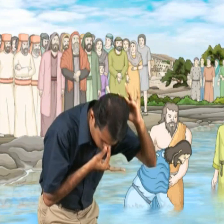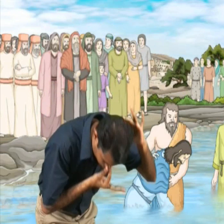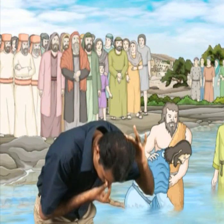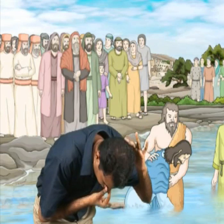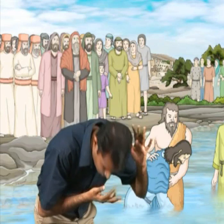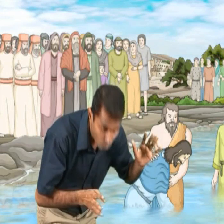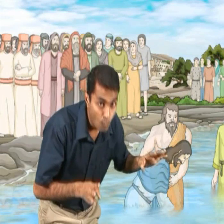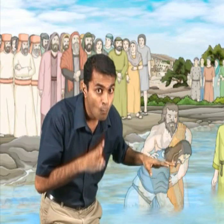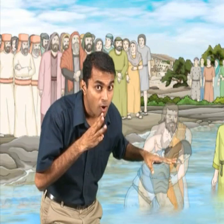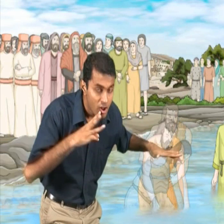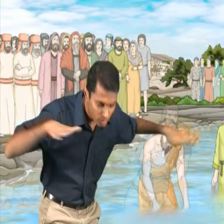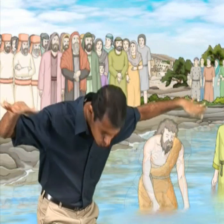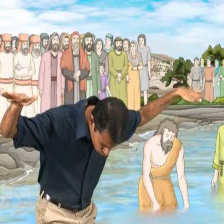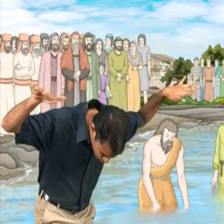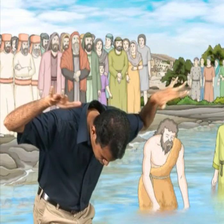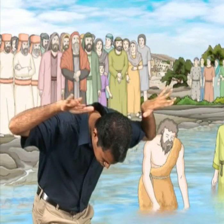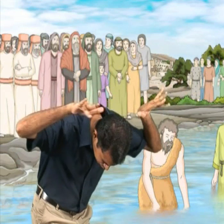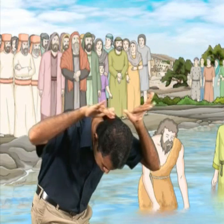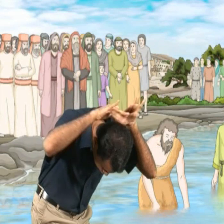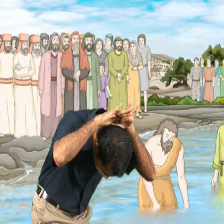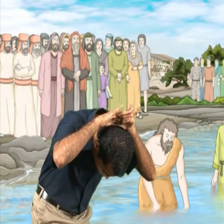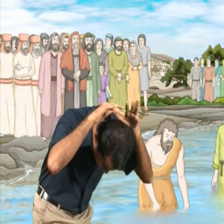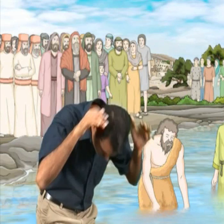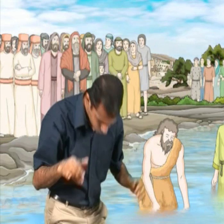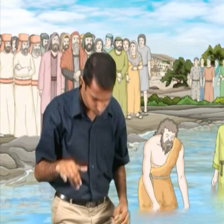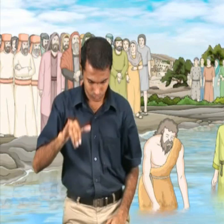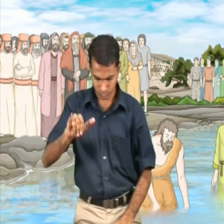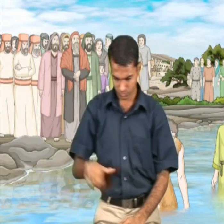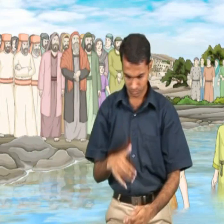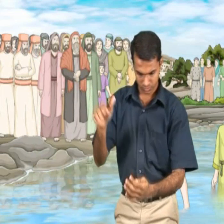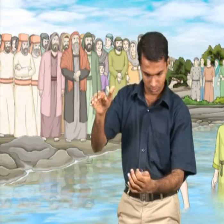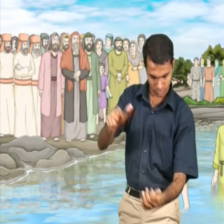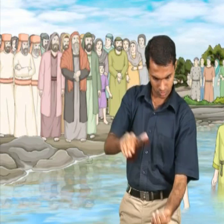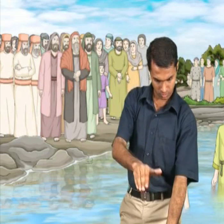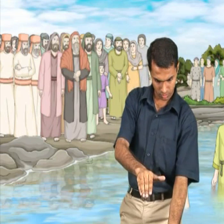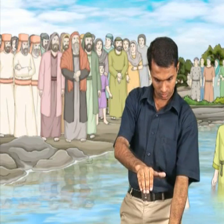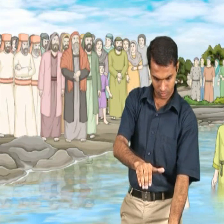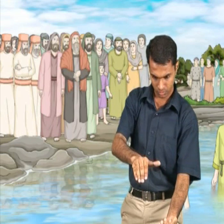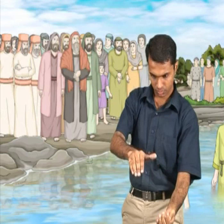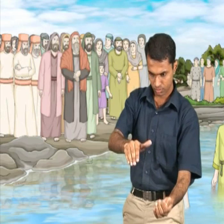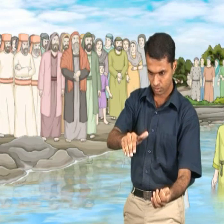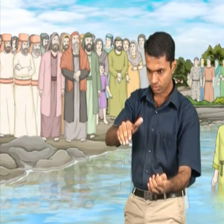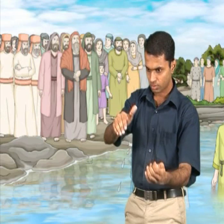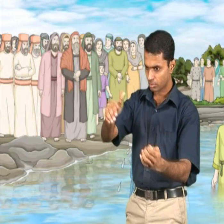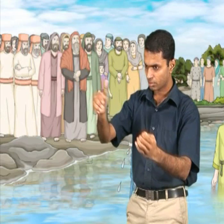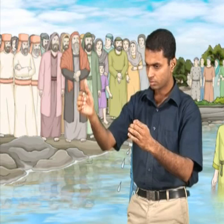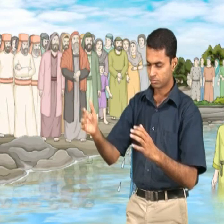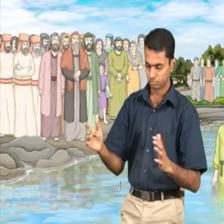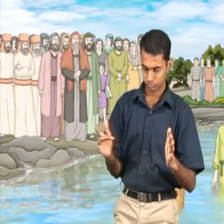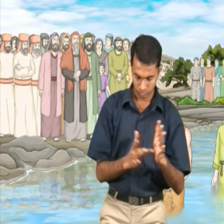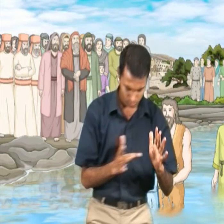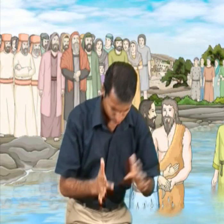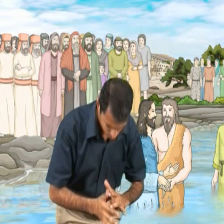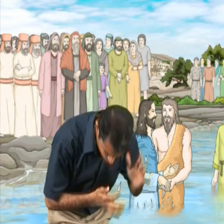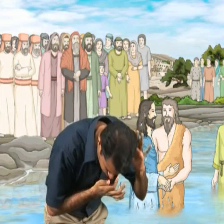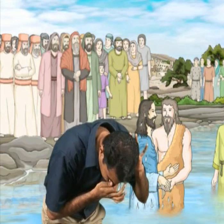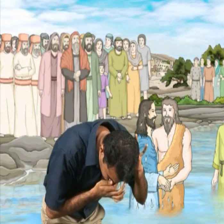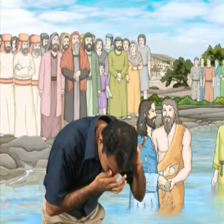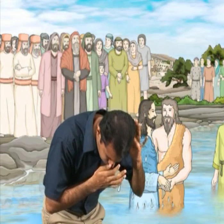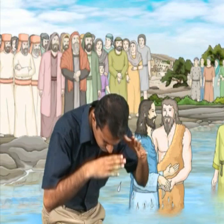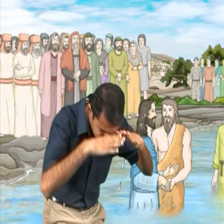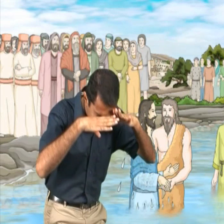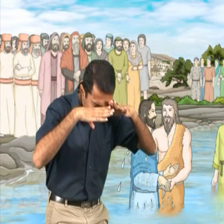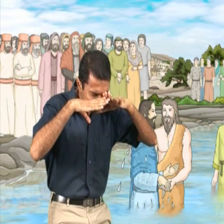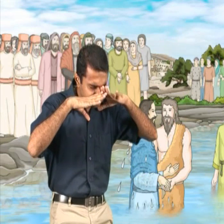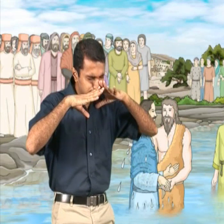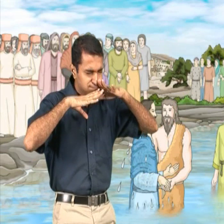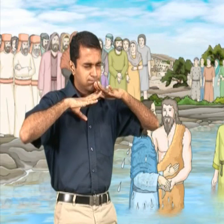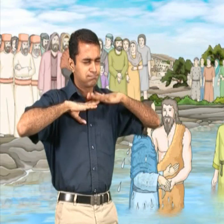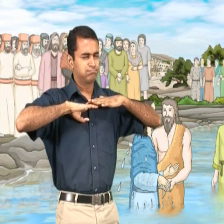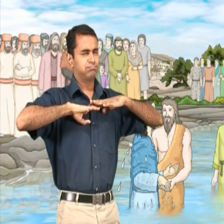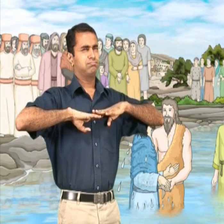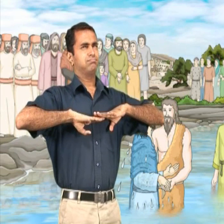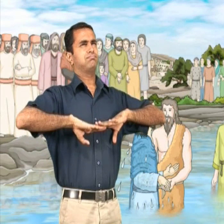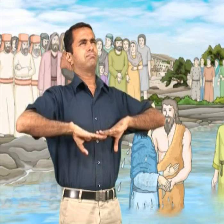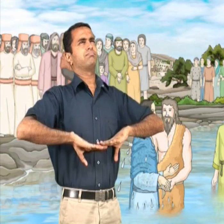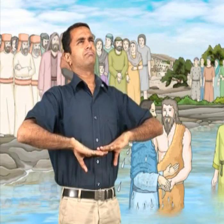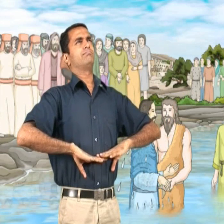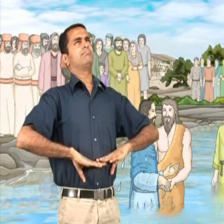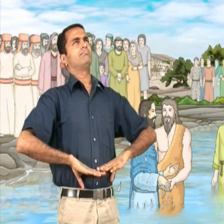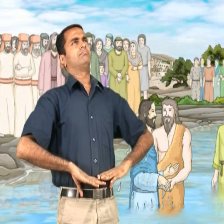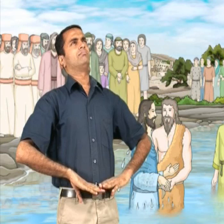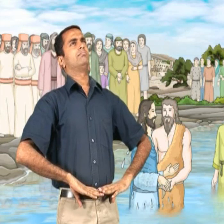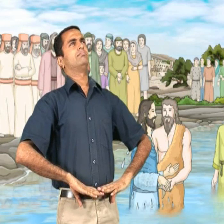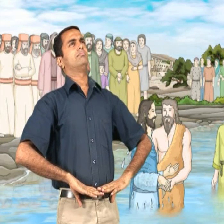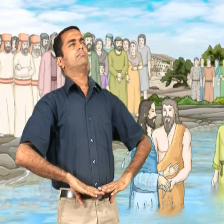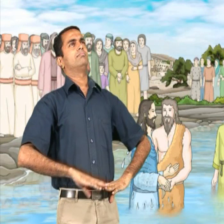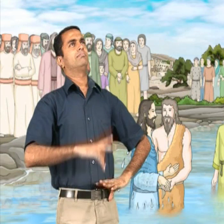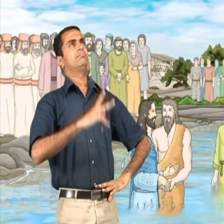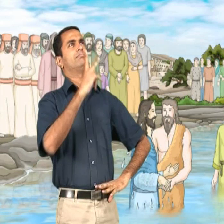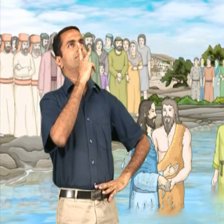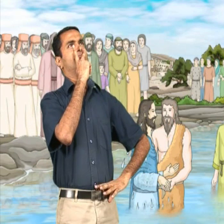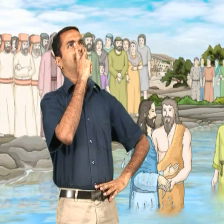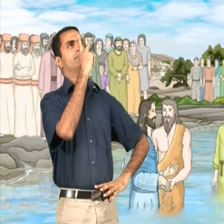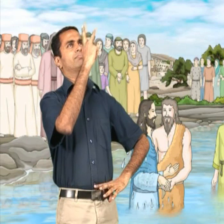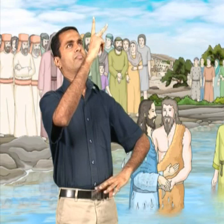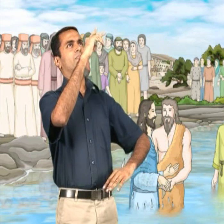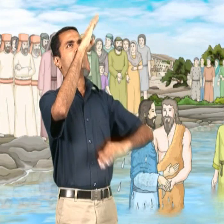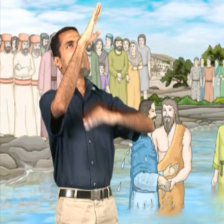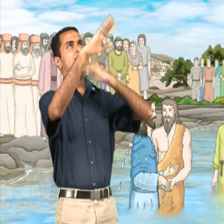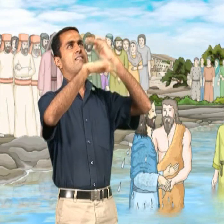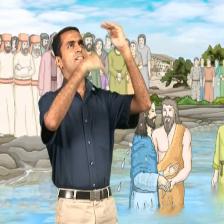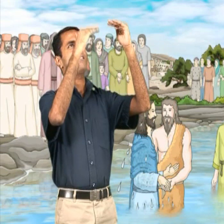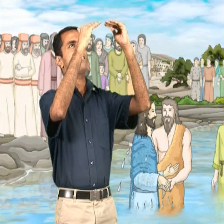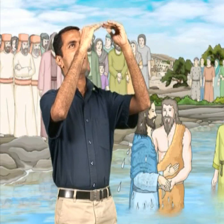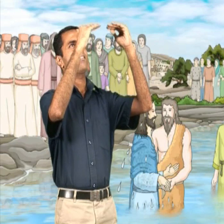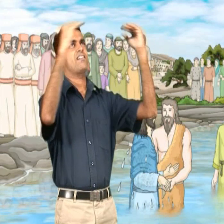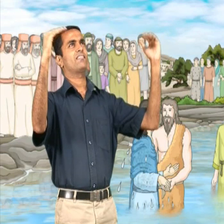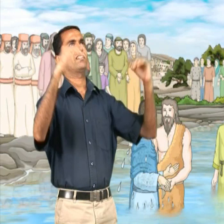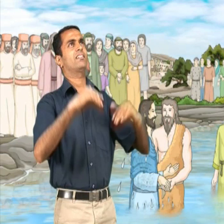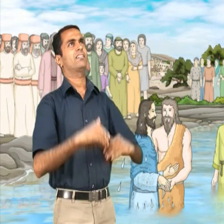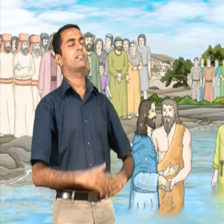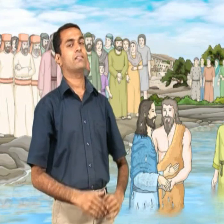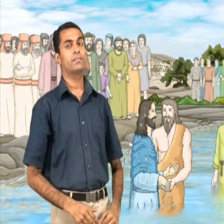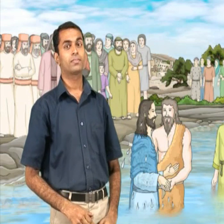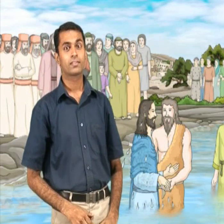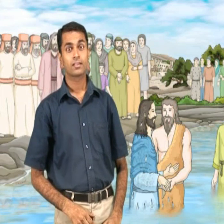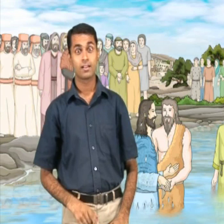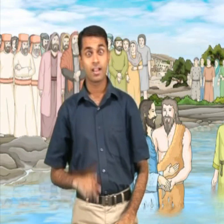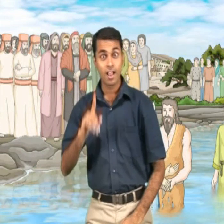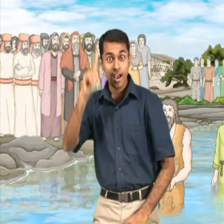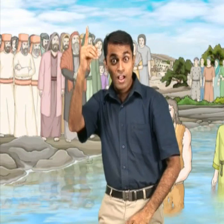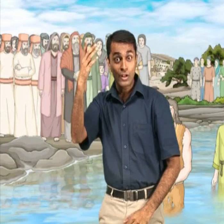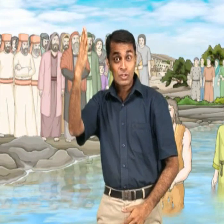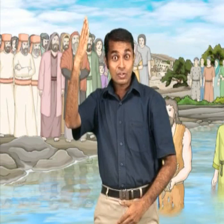As soon as Jesus was baptized, He went up out of the water.